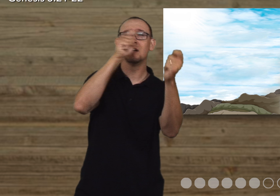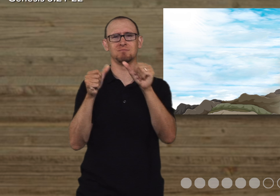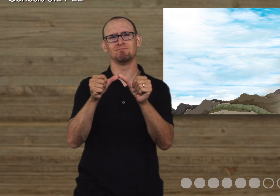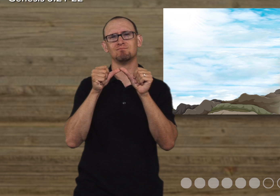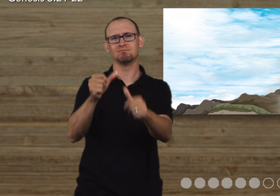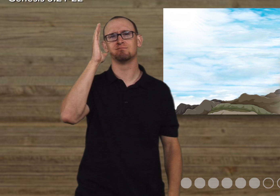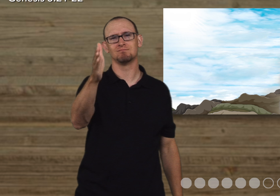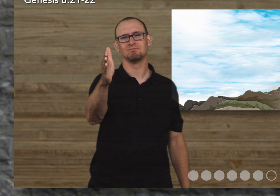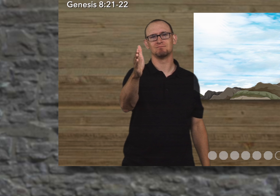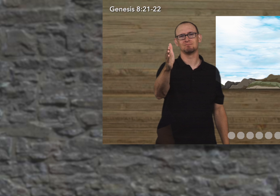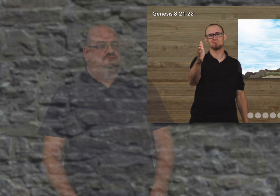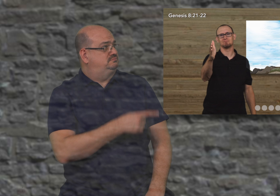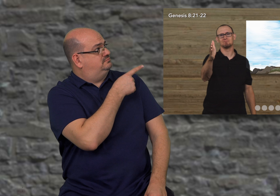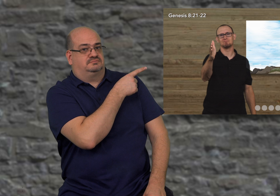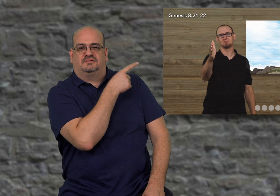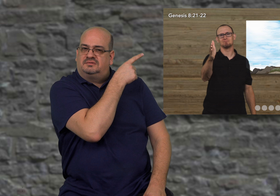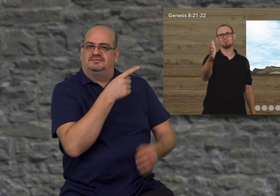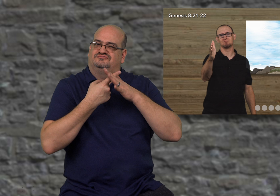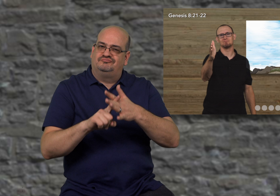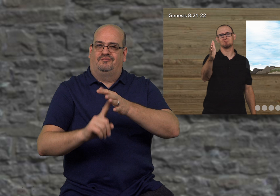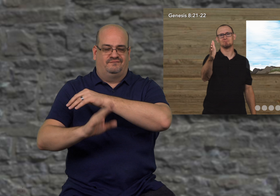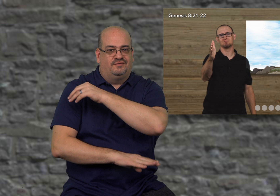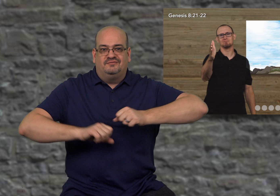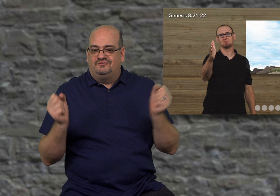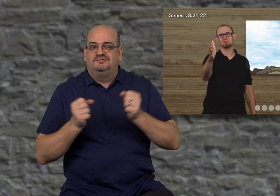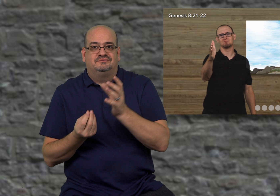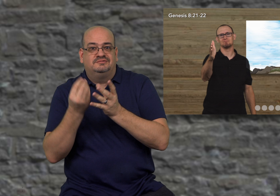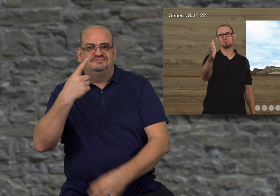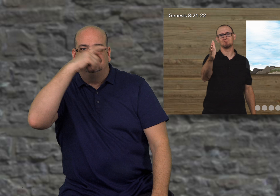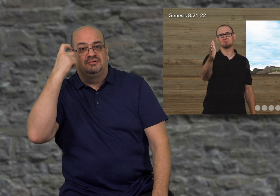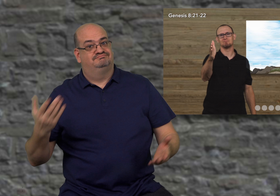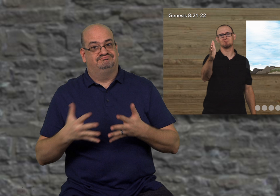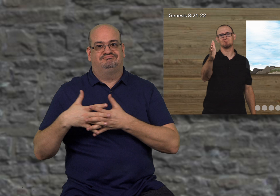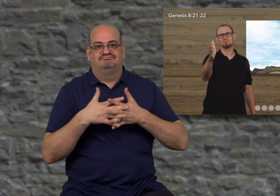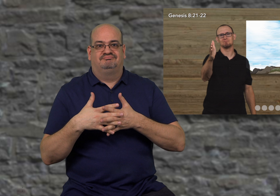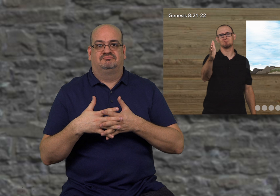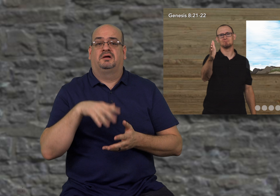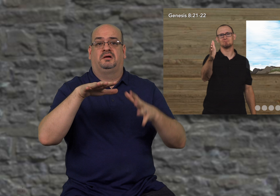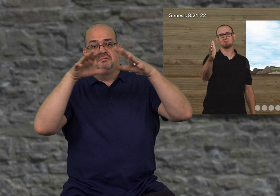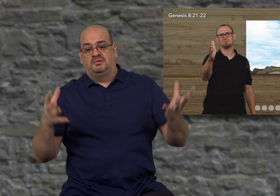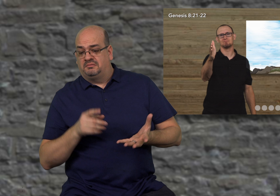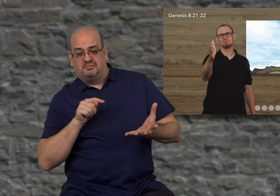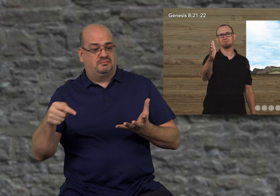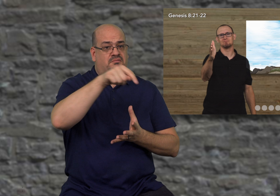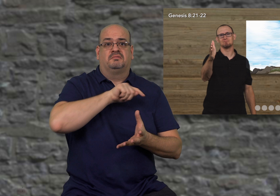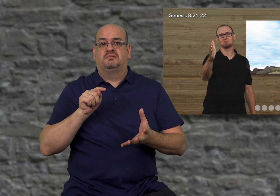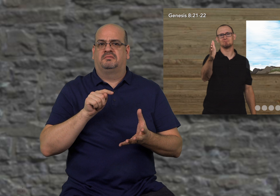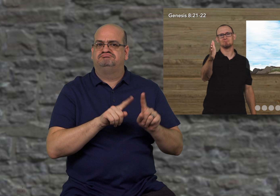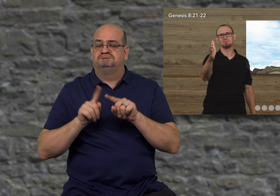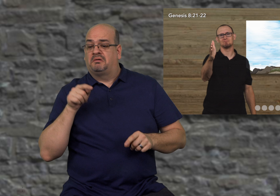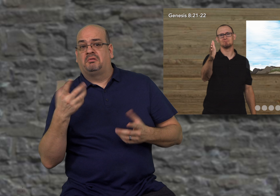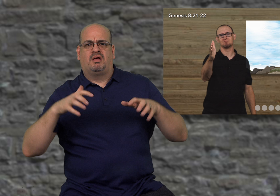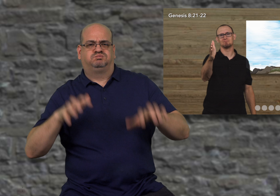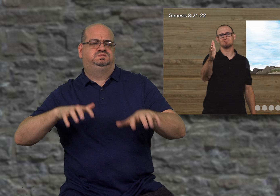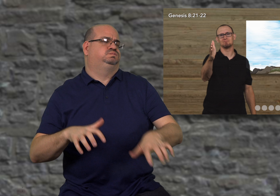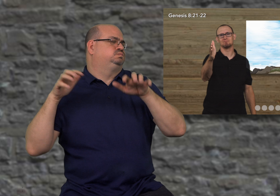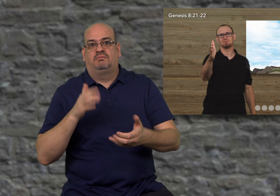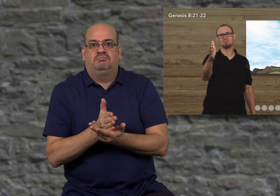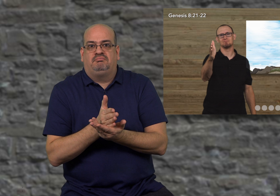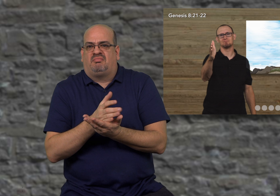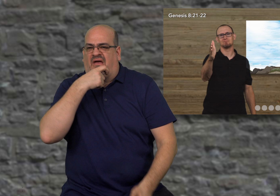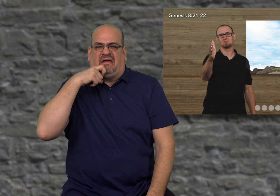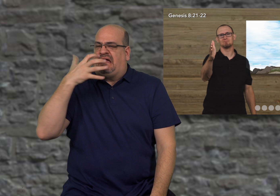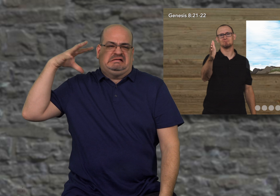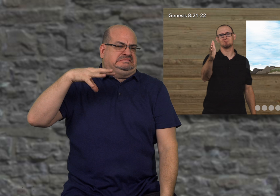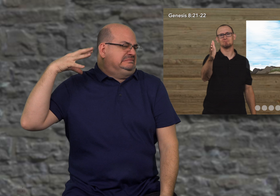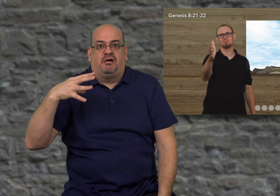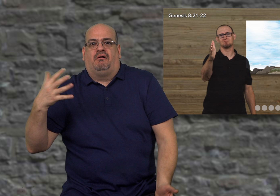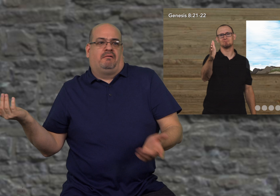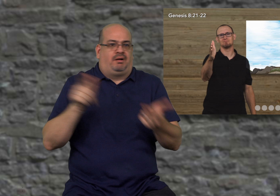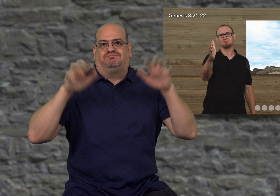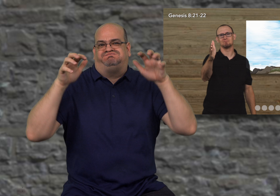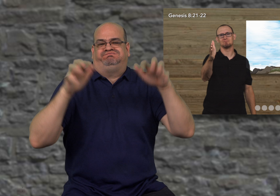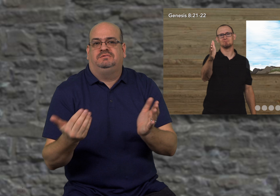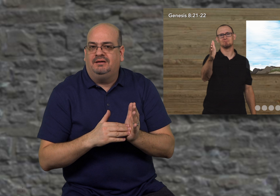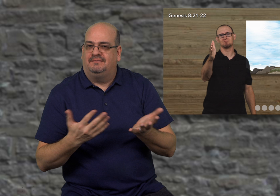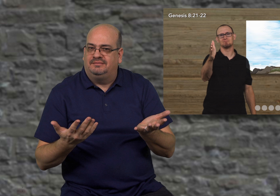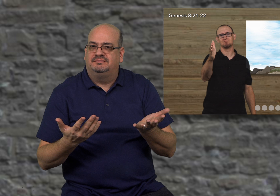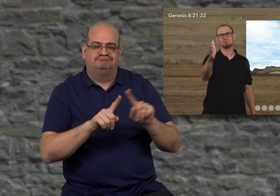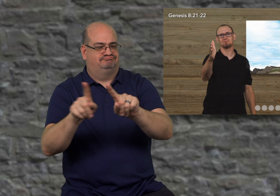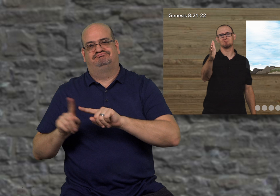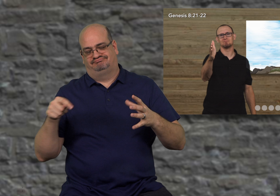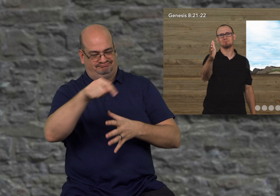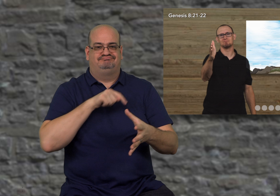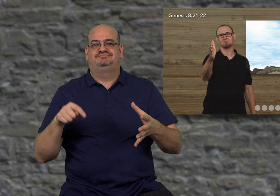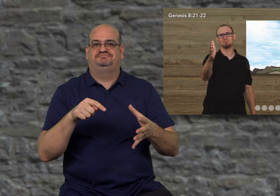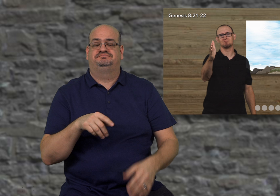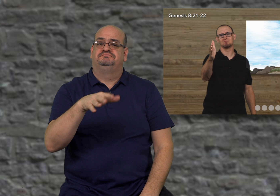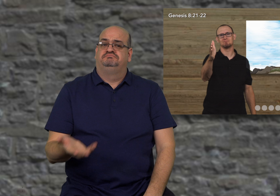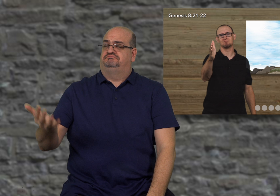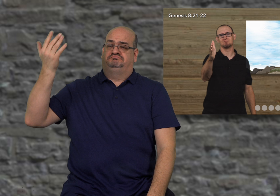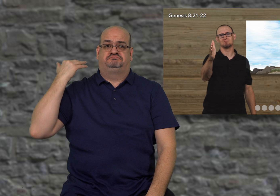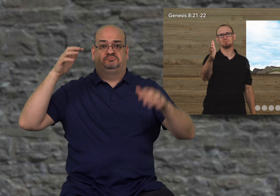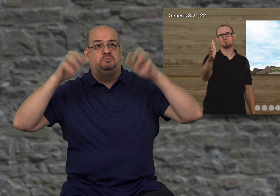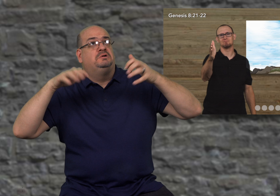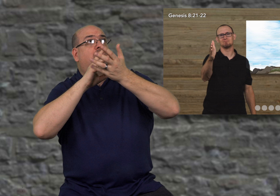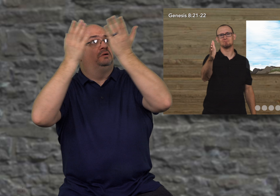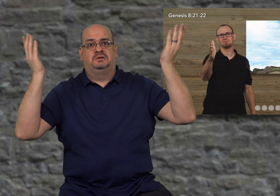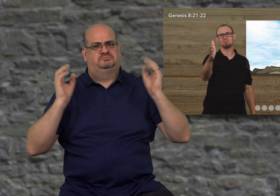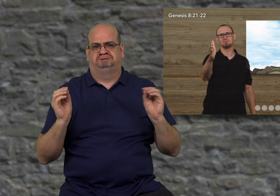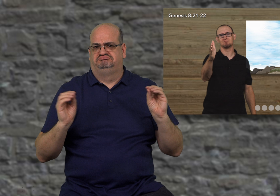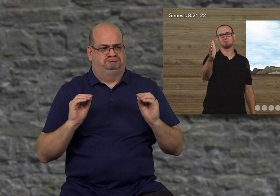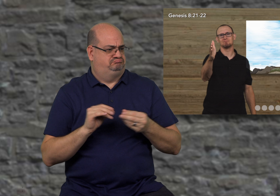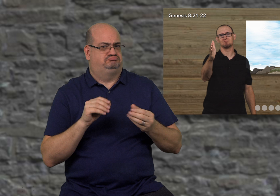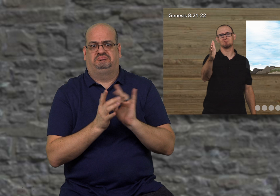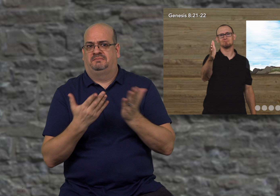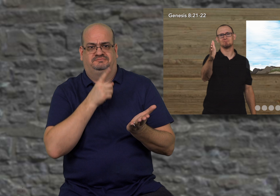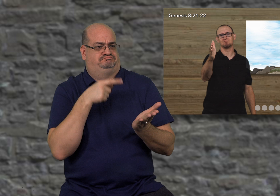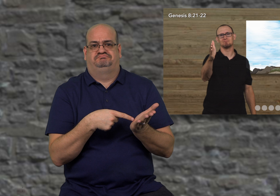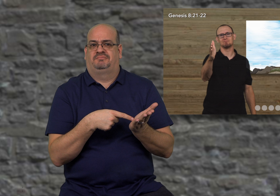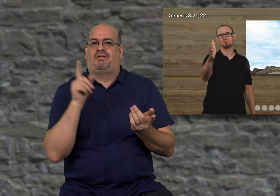And never again will I destroy all living creatures as I have done.